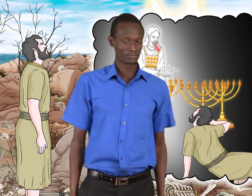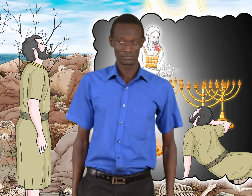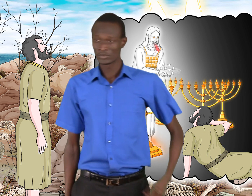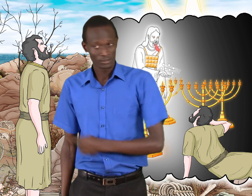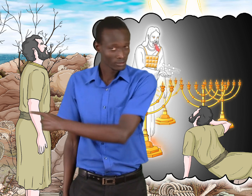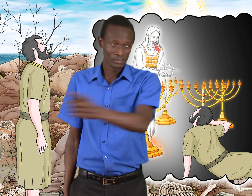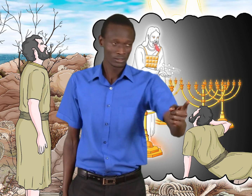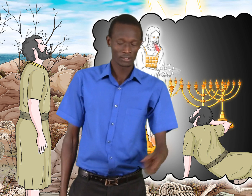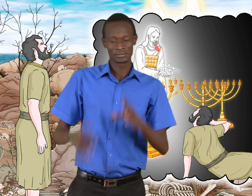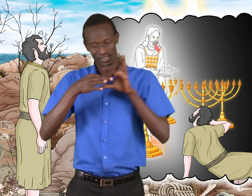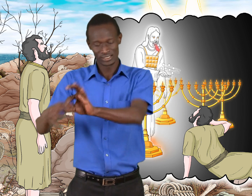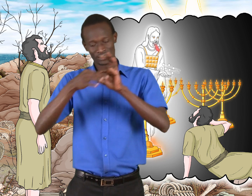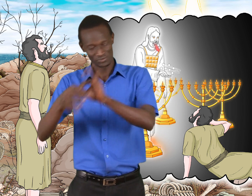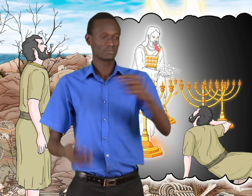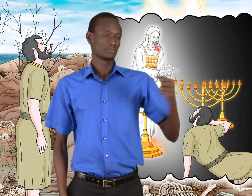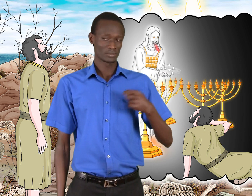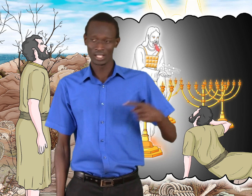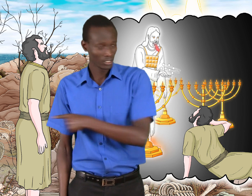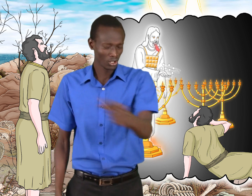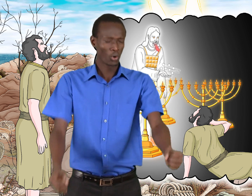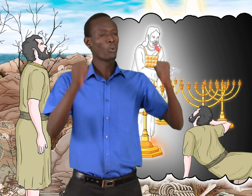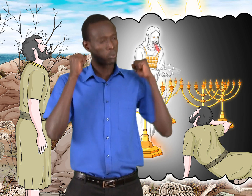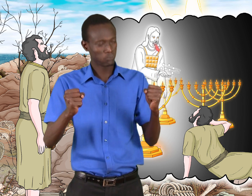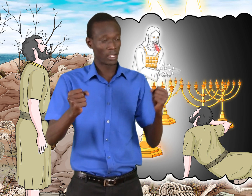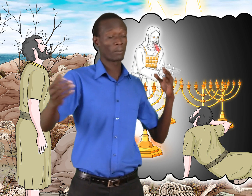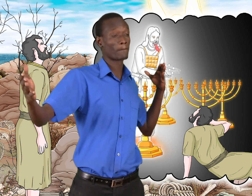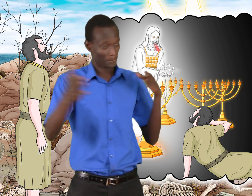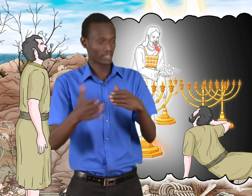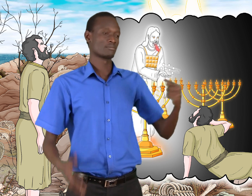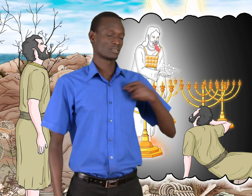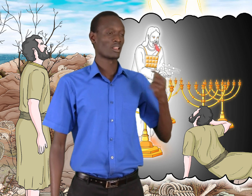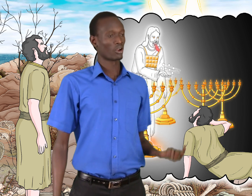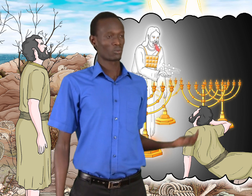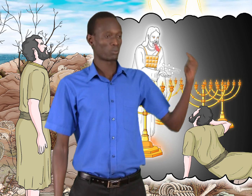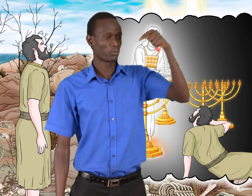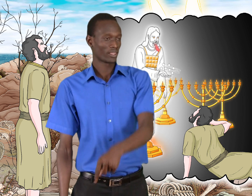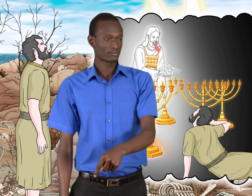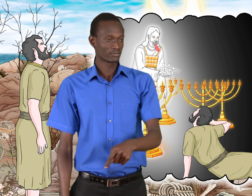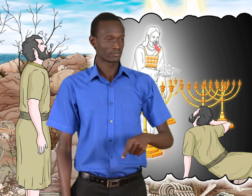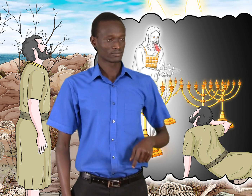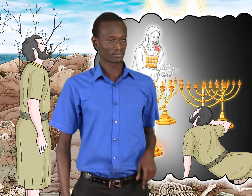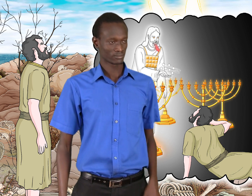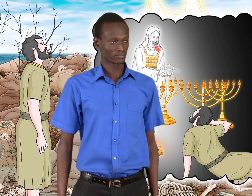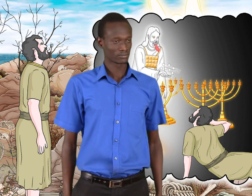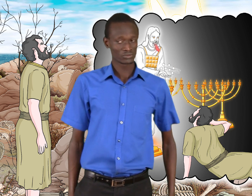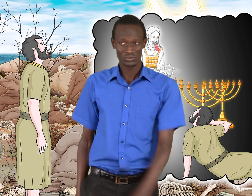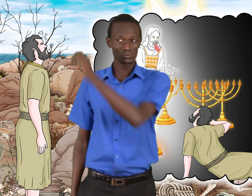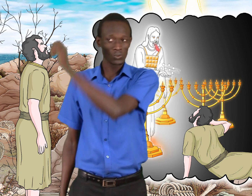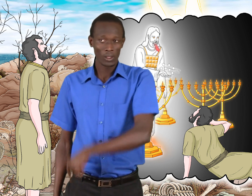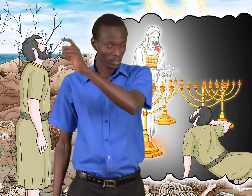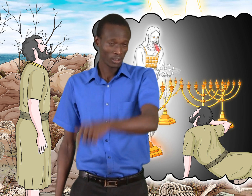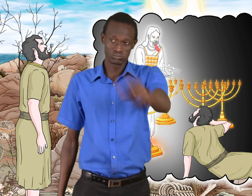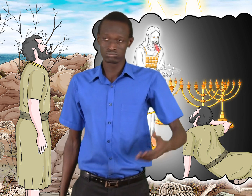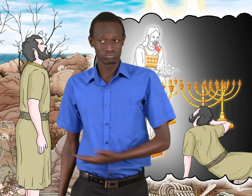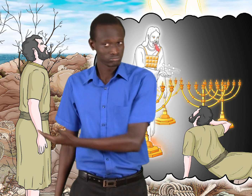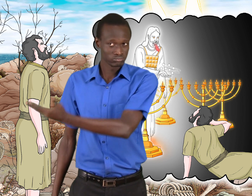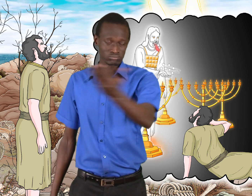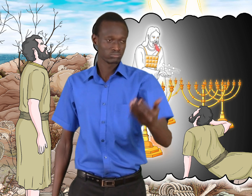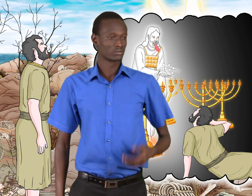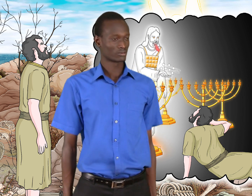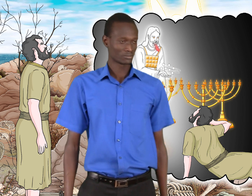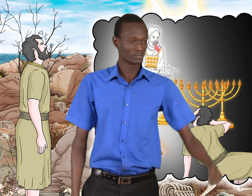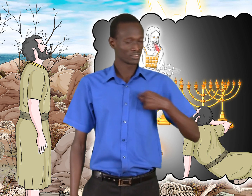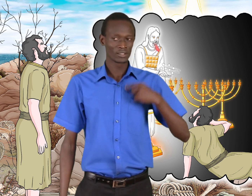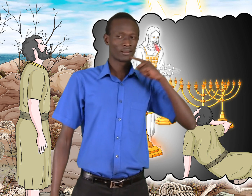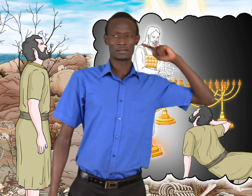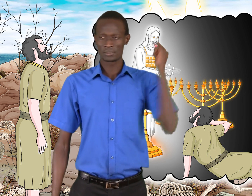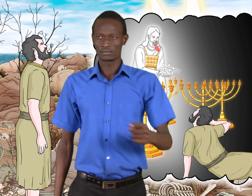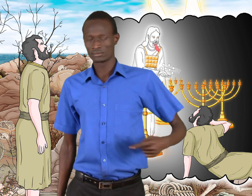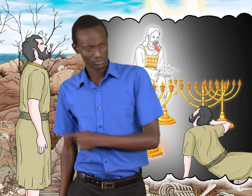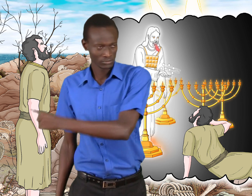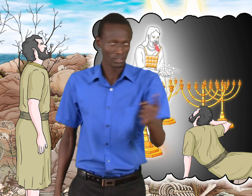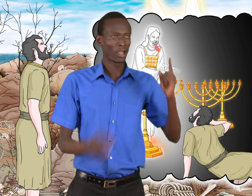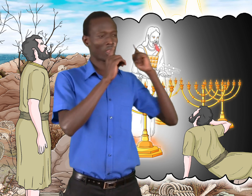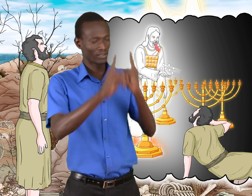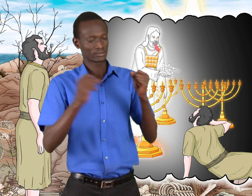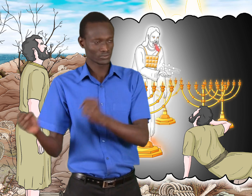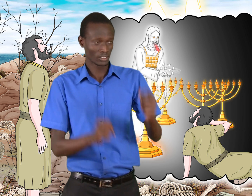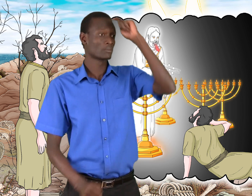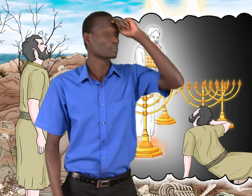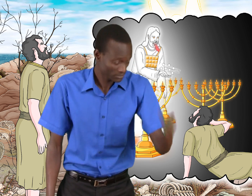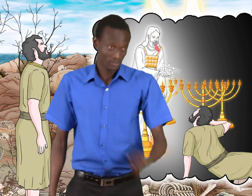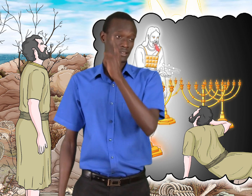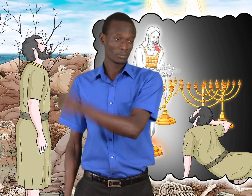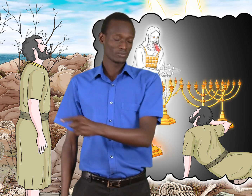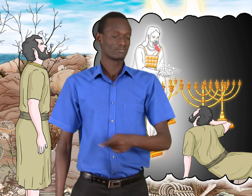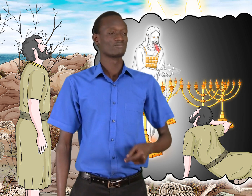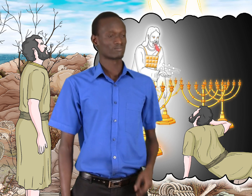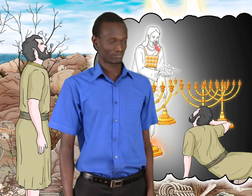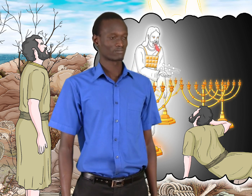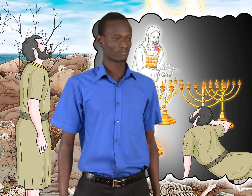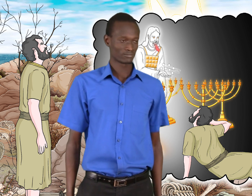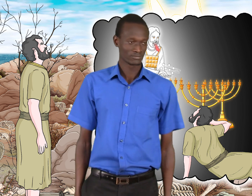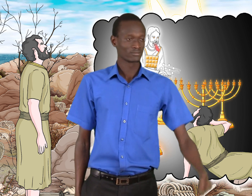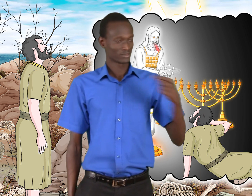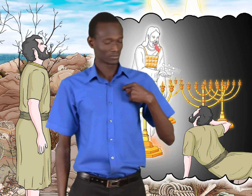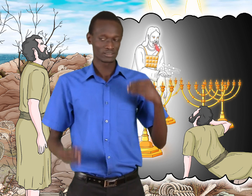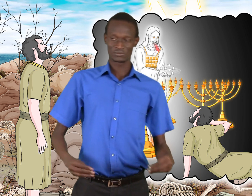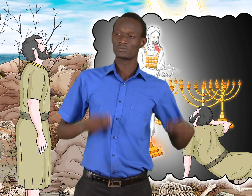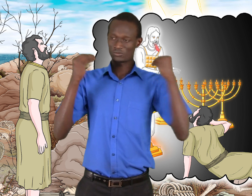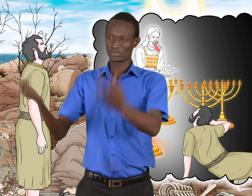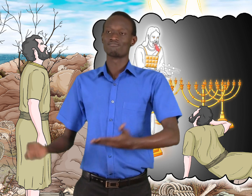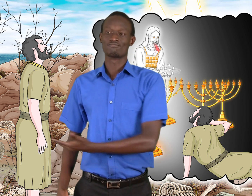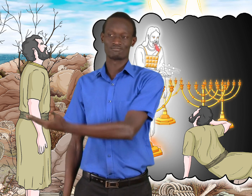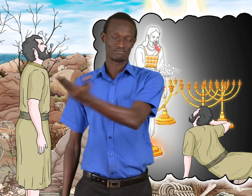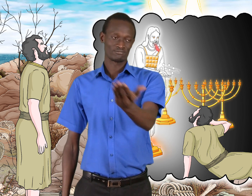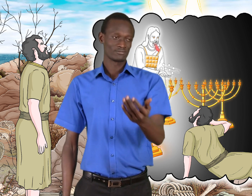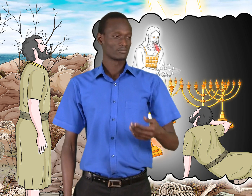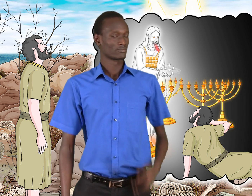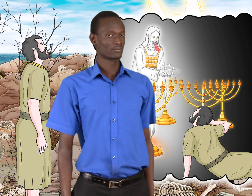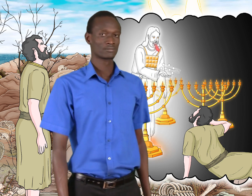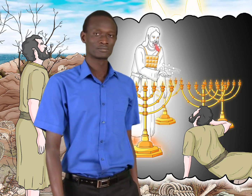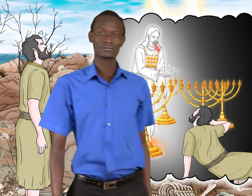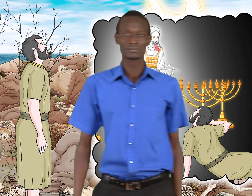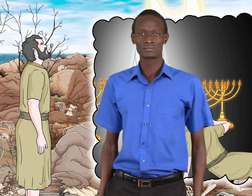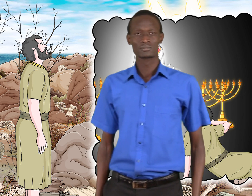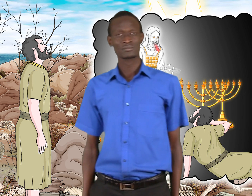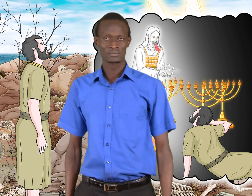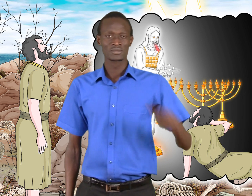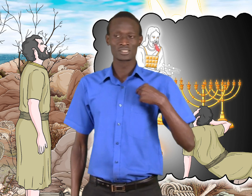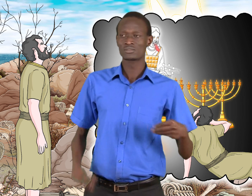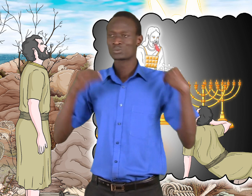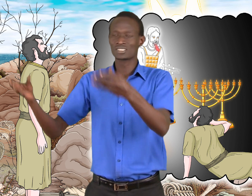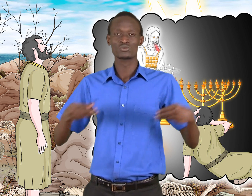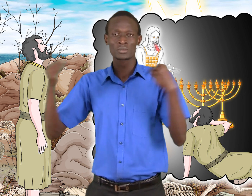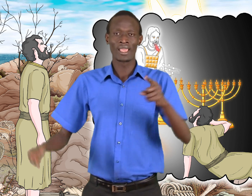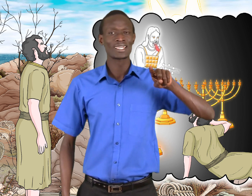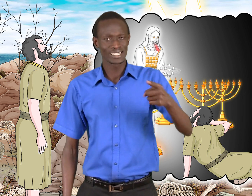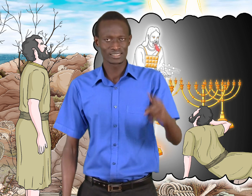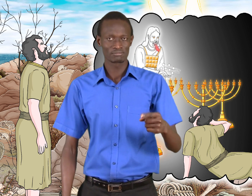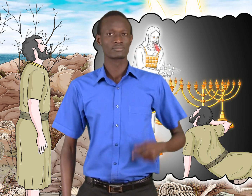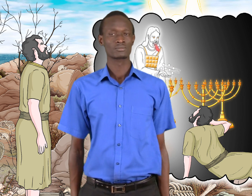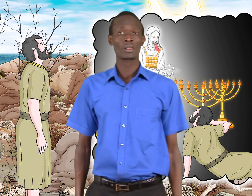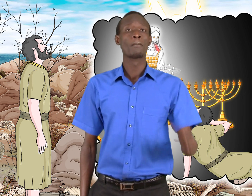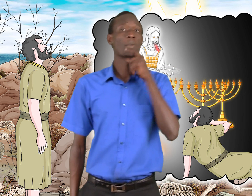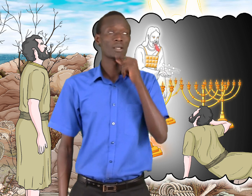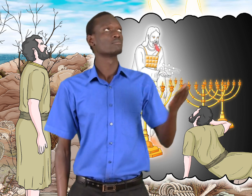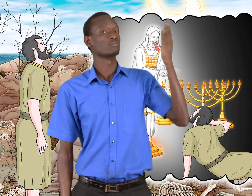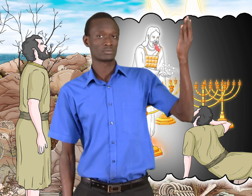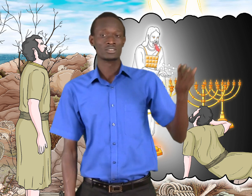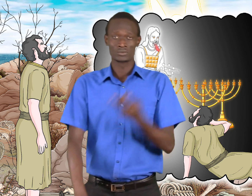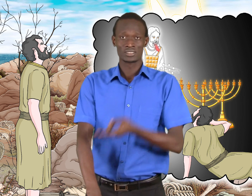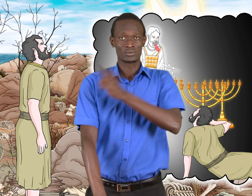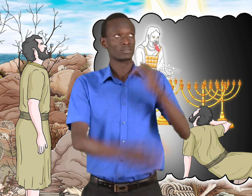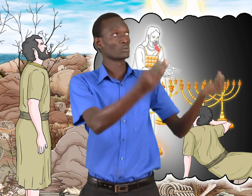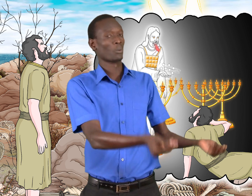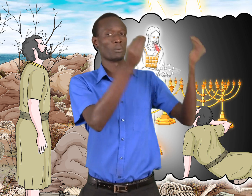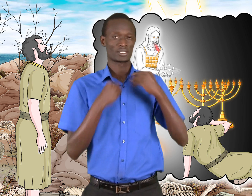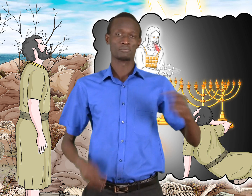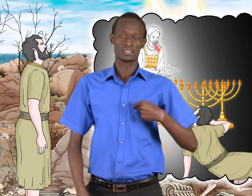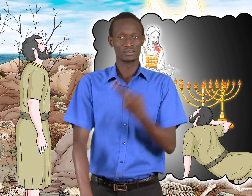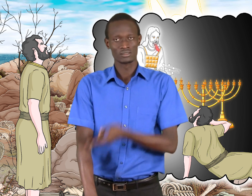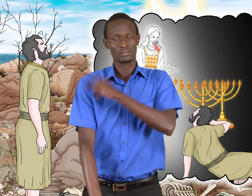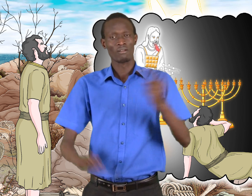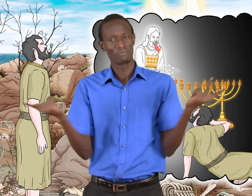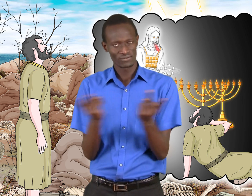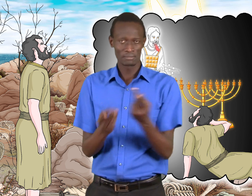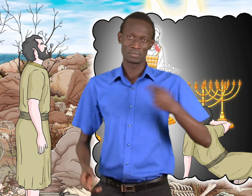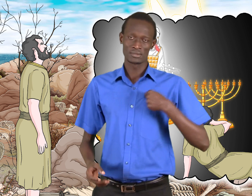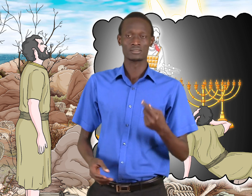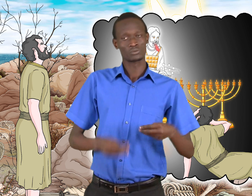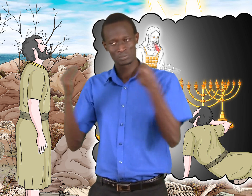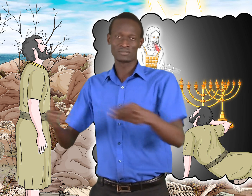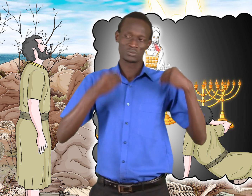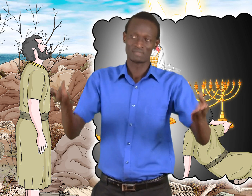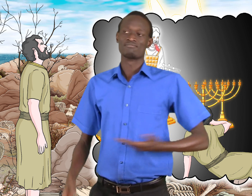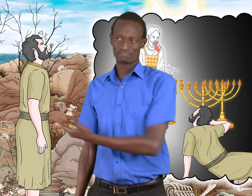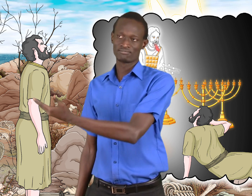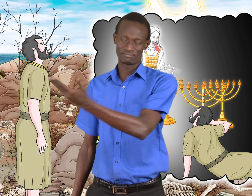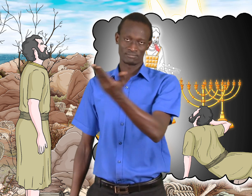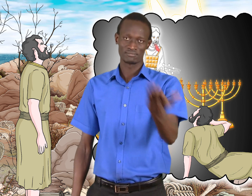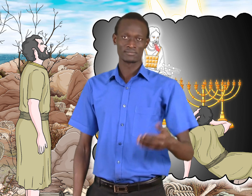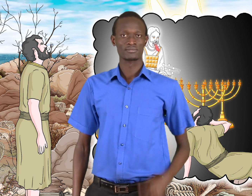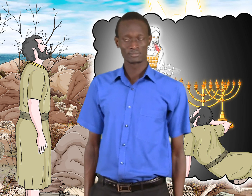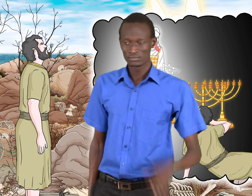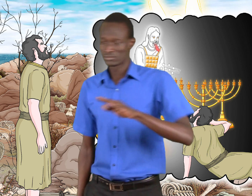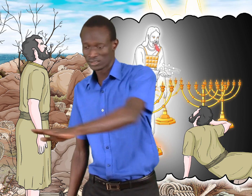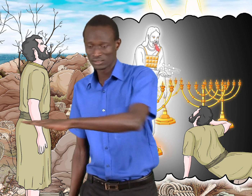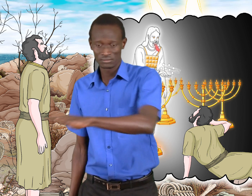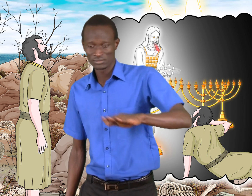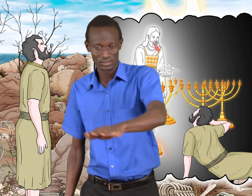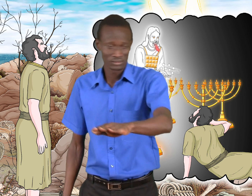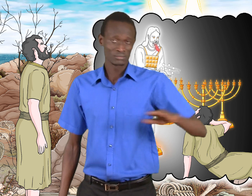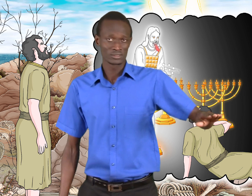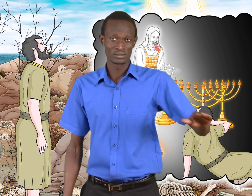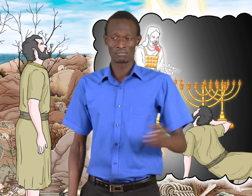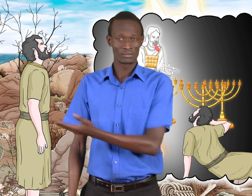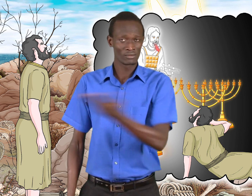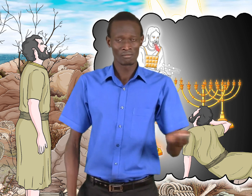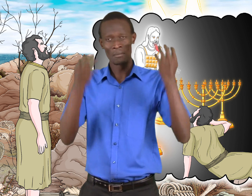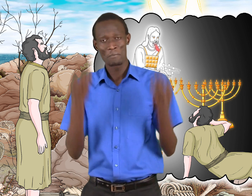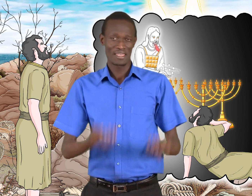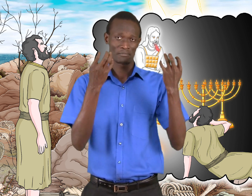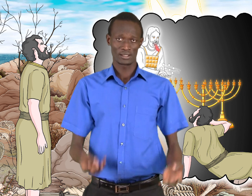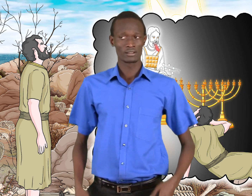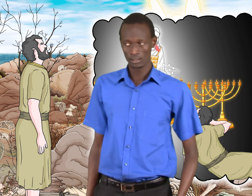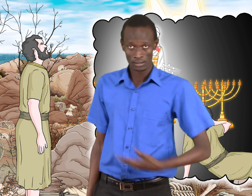And to the one who overcomes and continues in My work until the end, I will give authority over the nations.